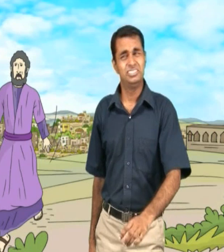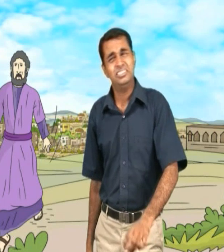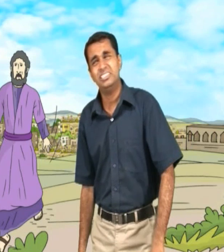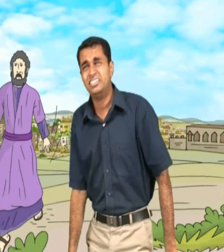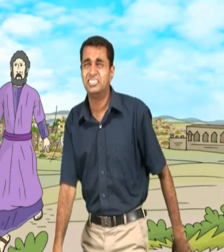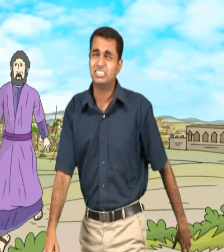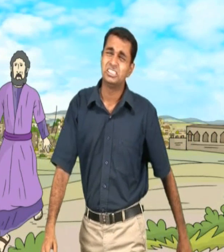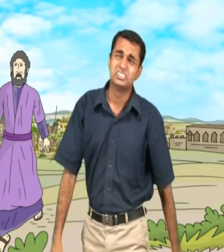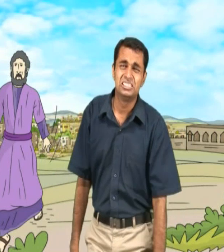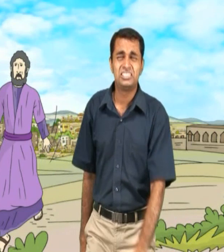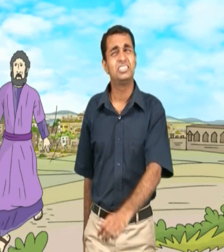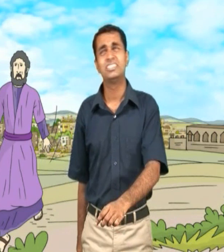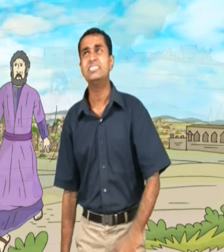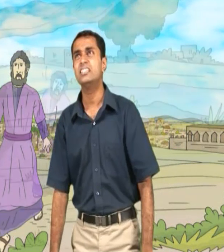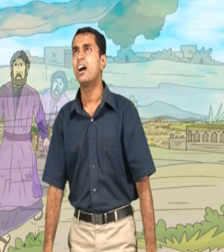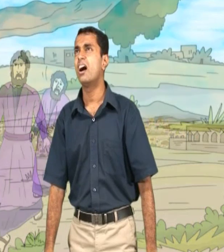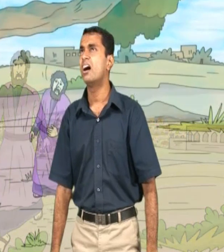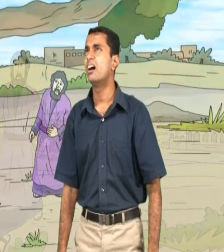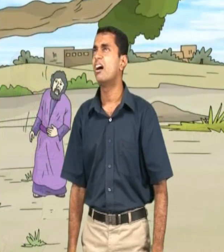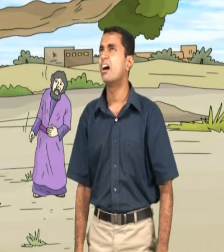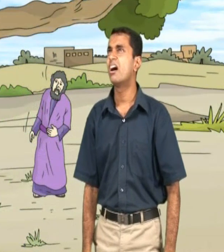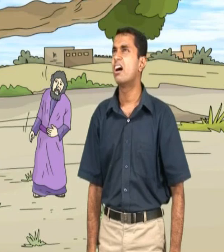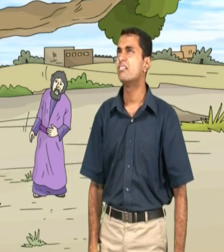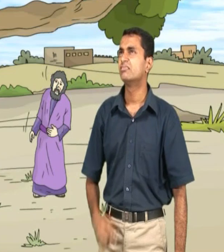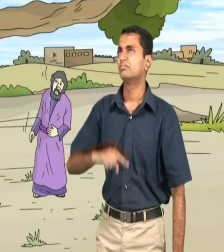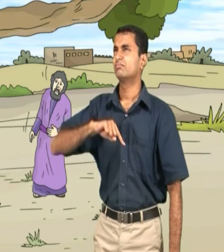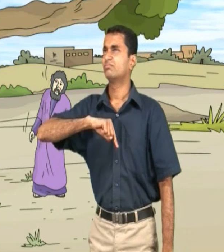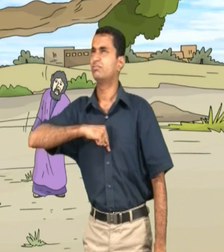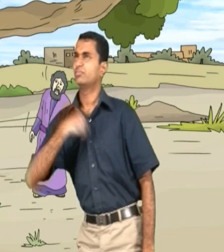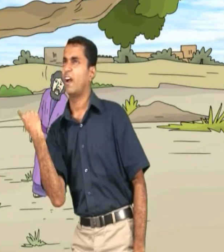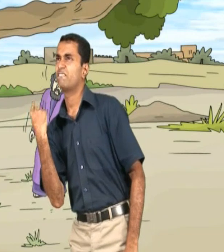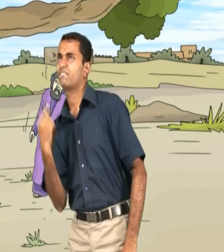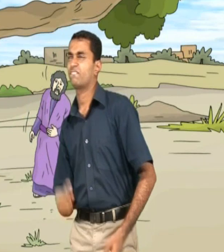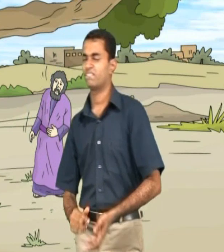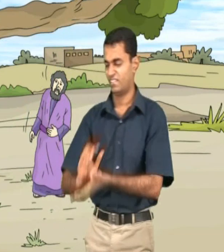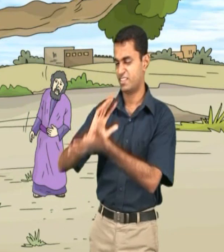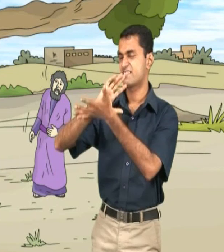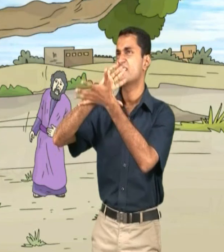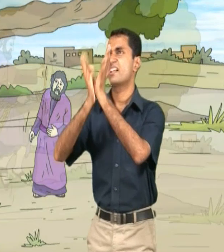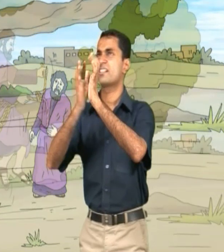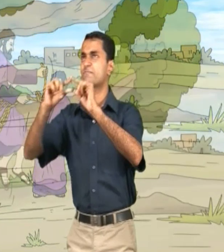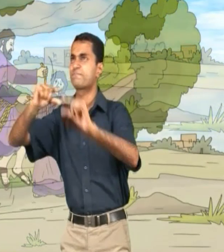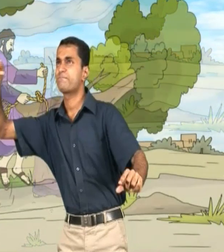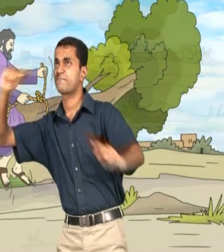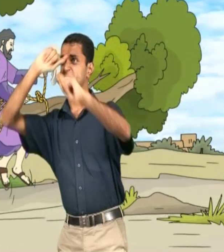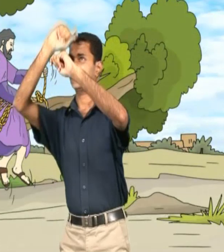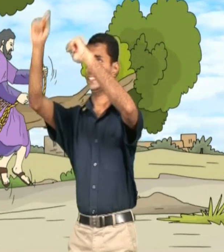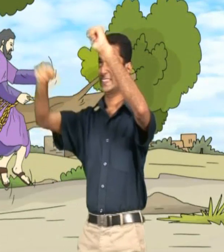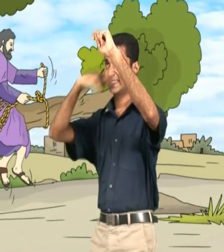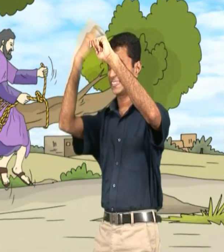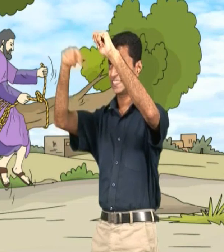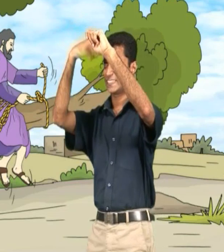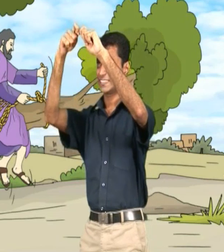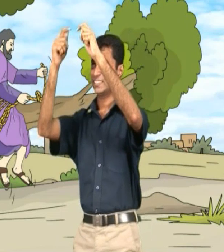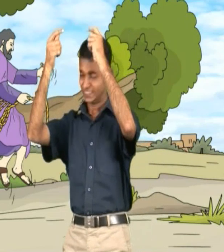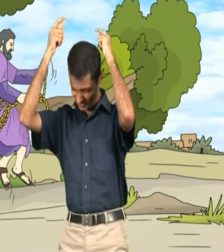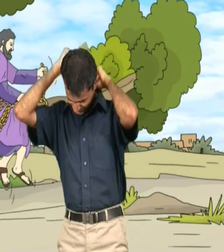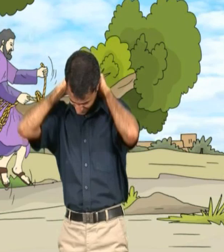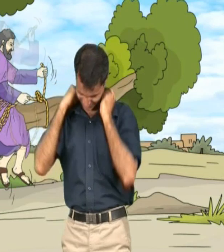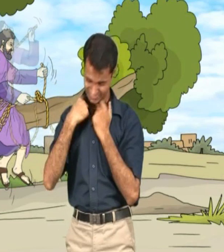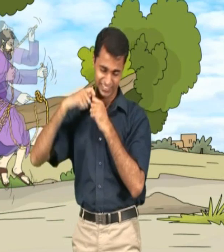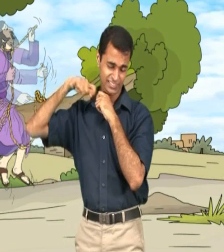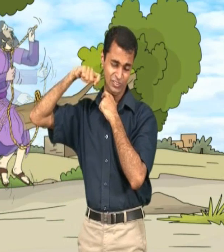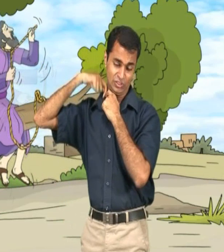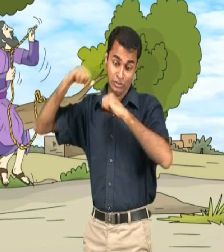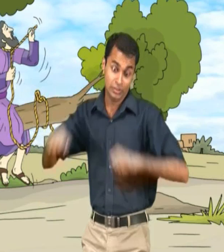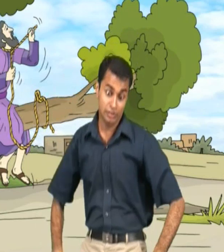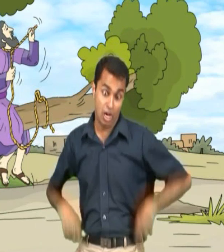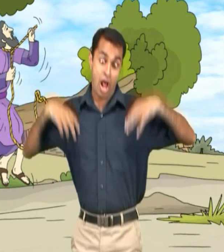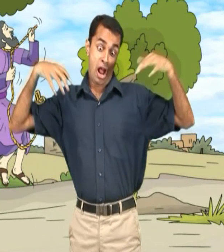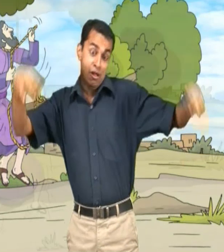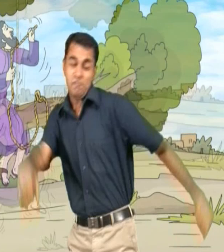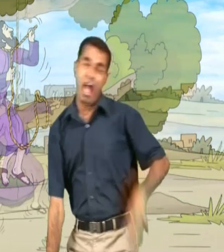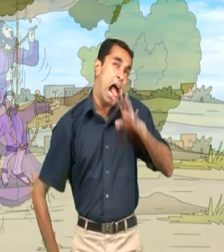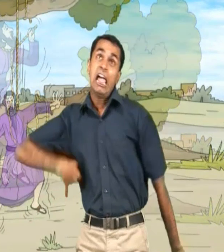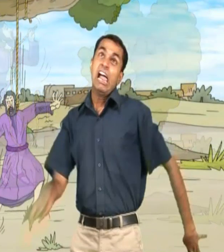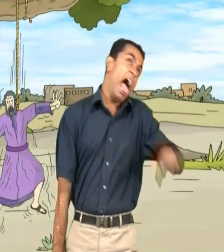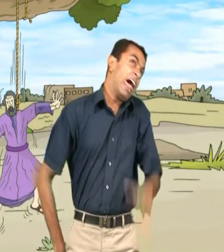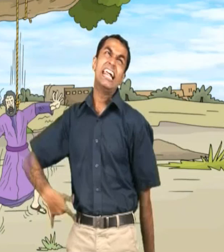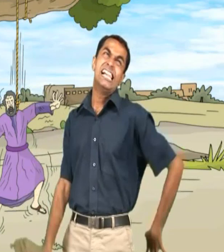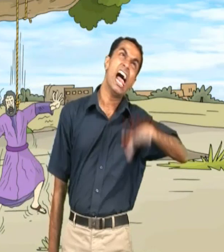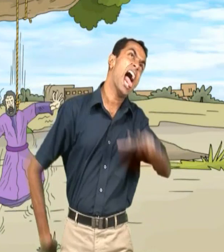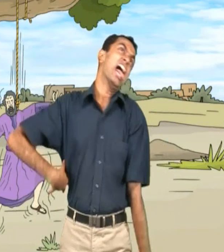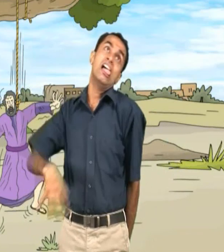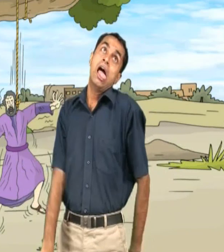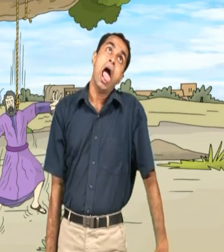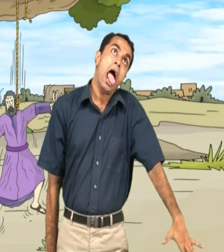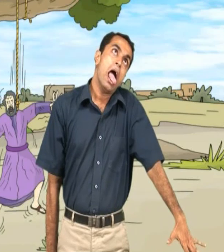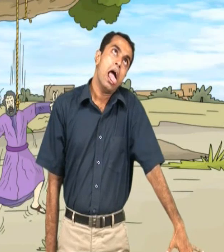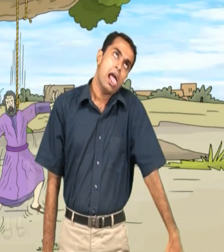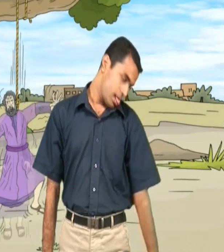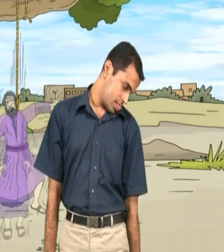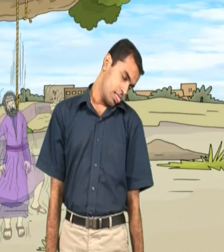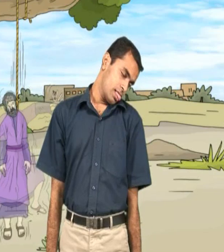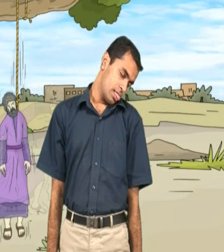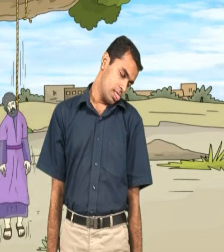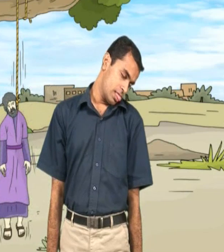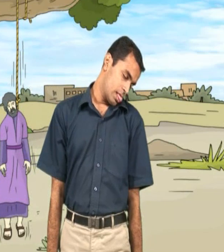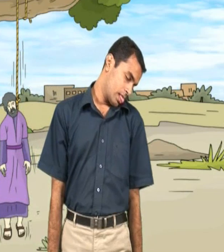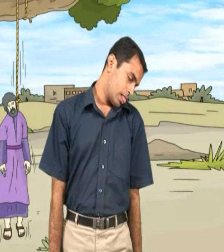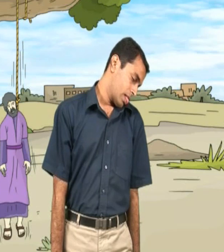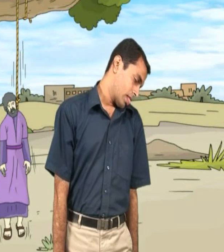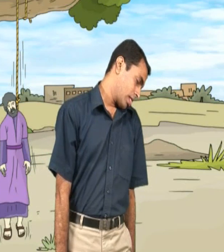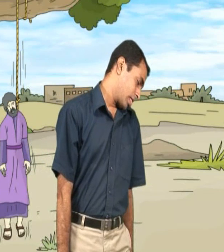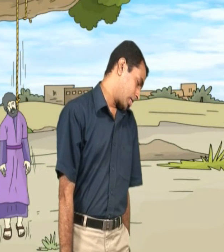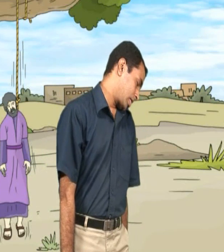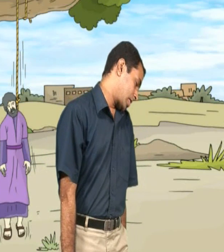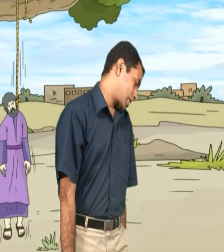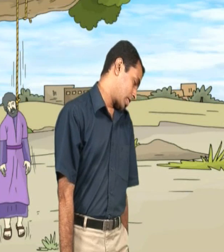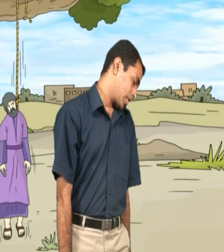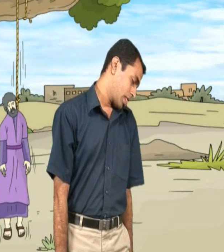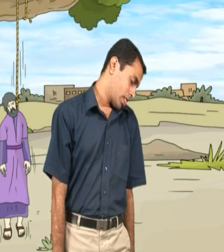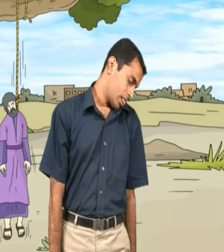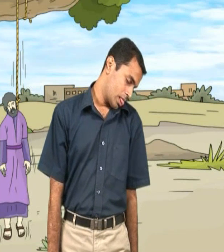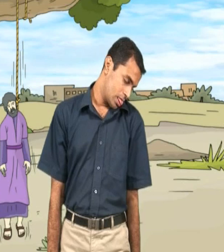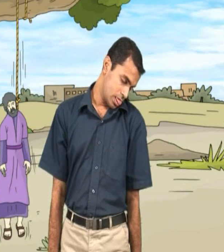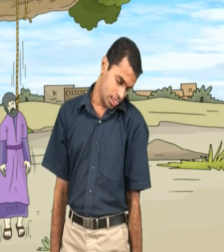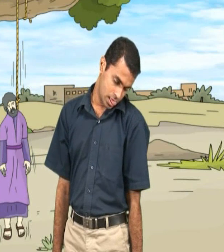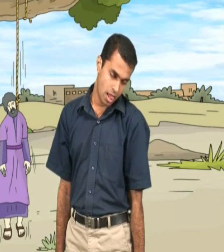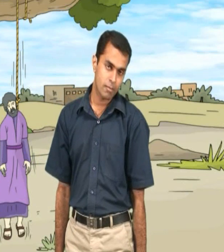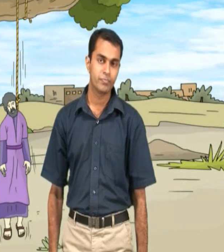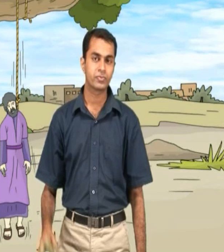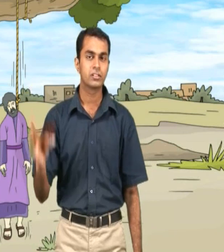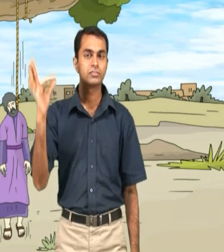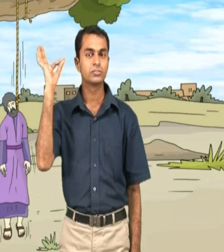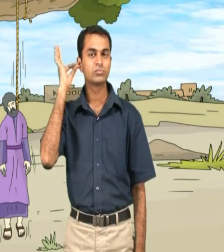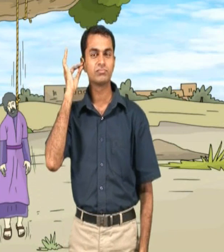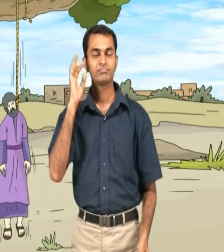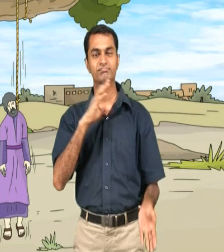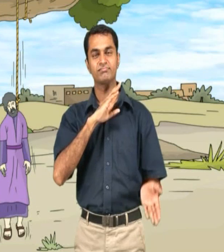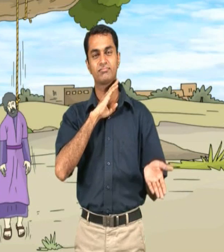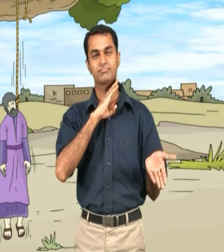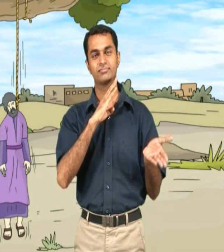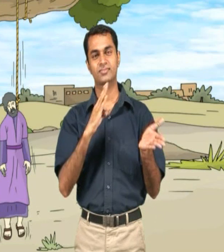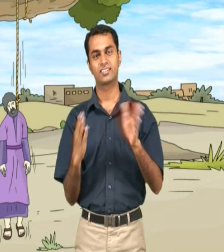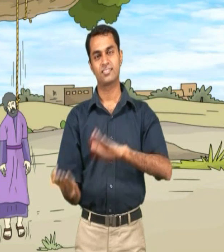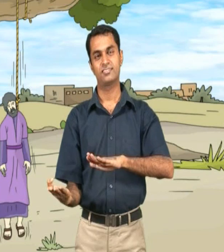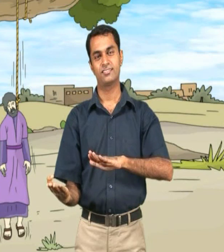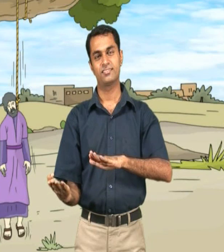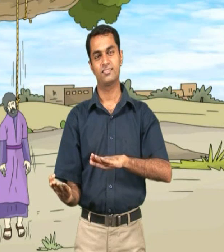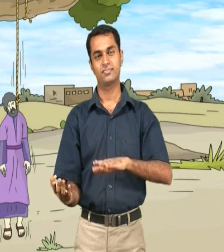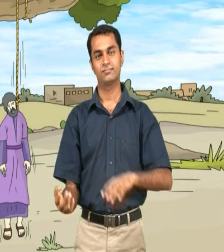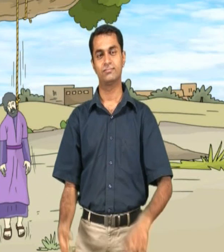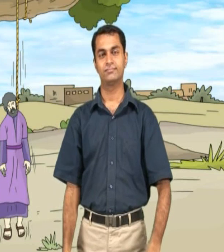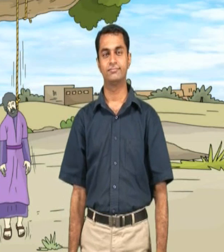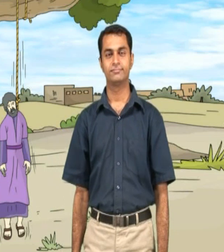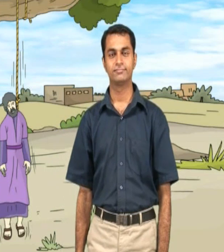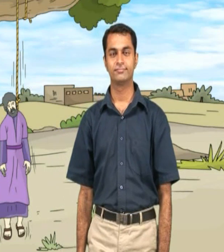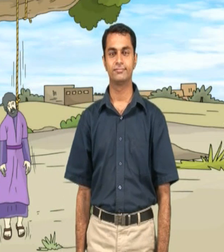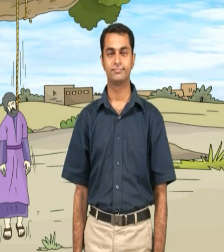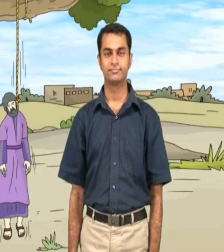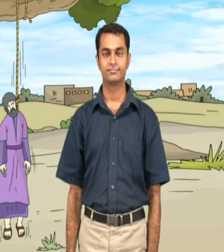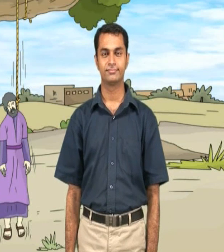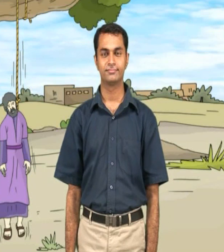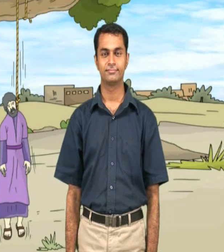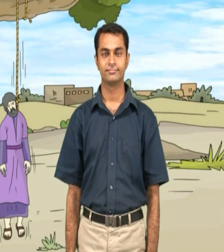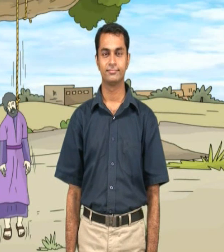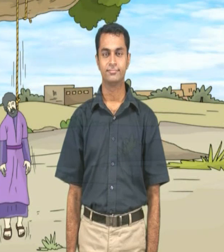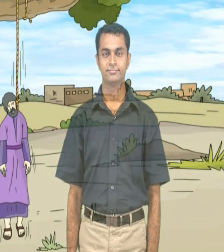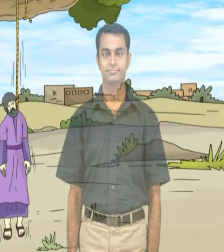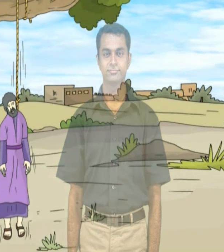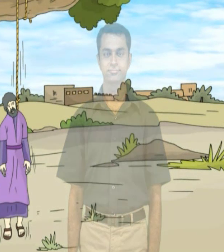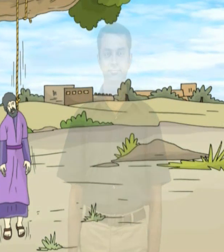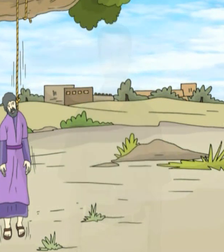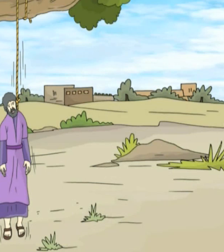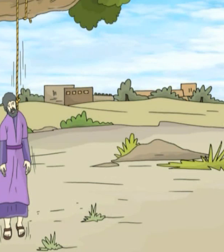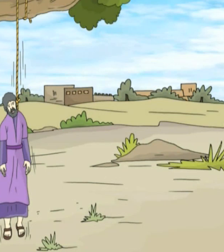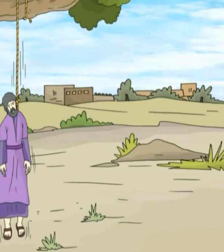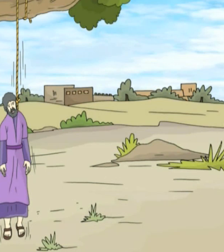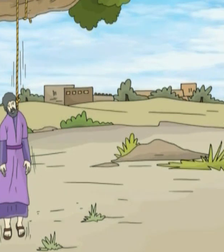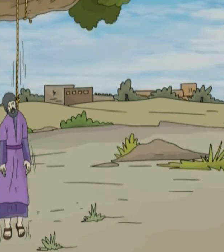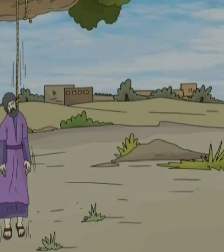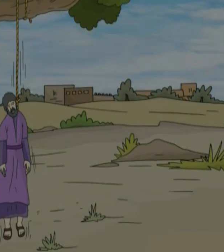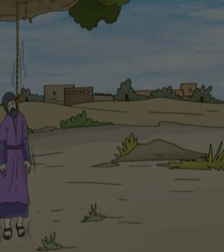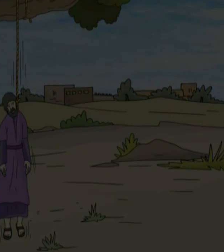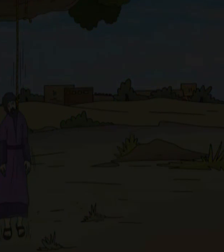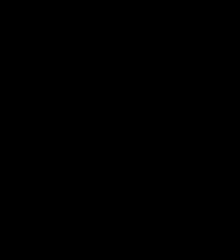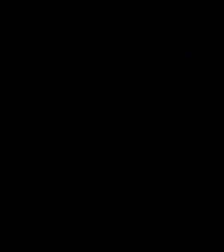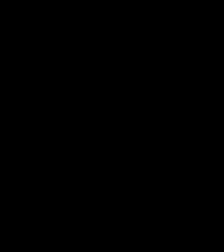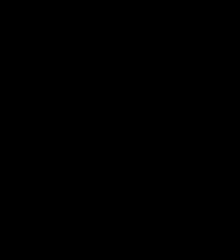Then he went away and hanged himself.